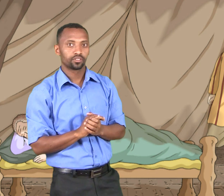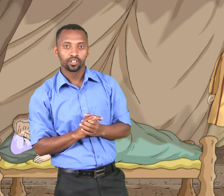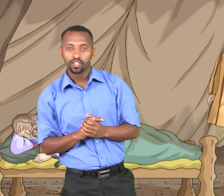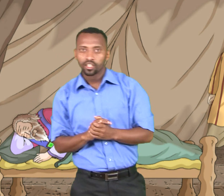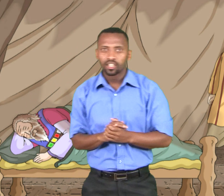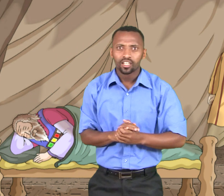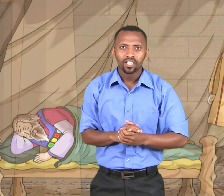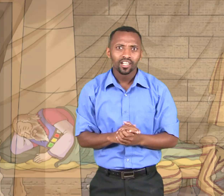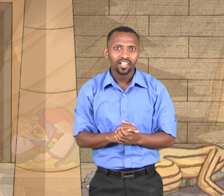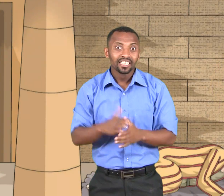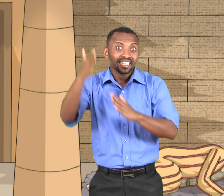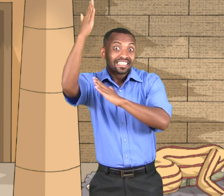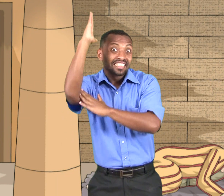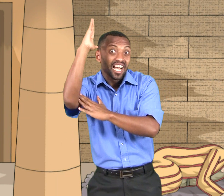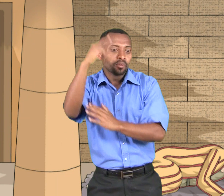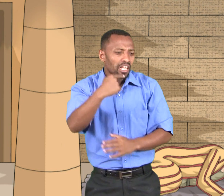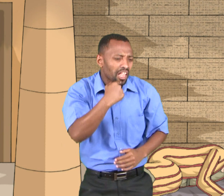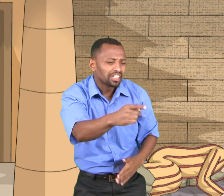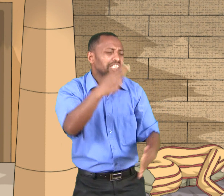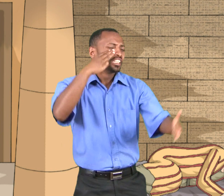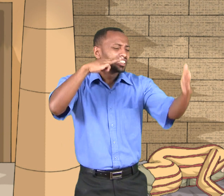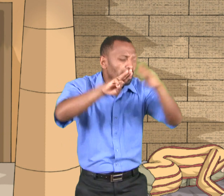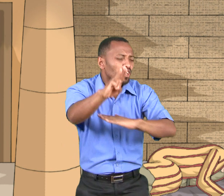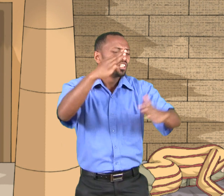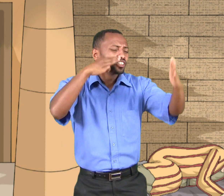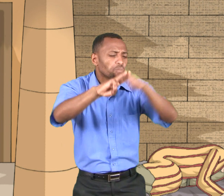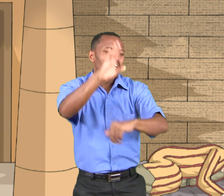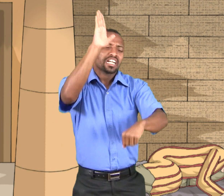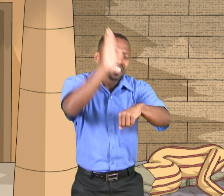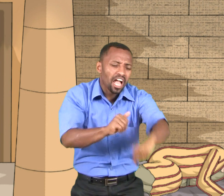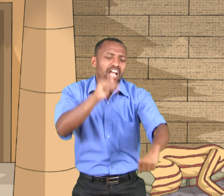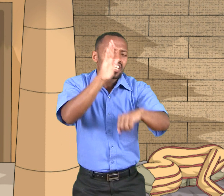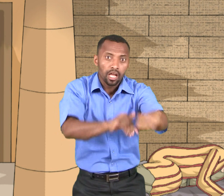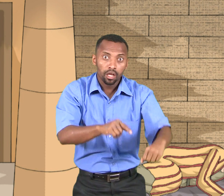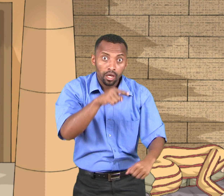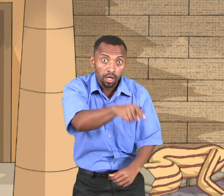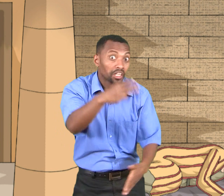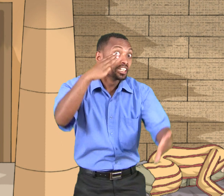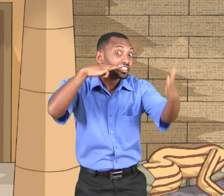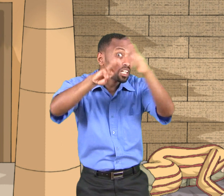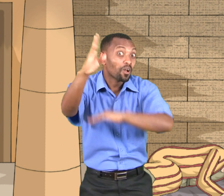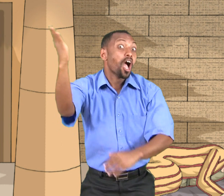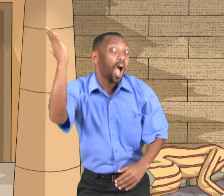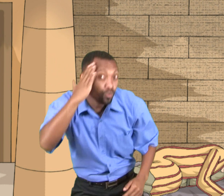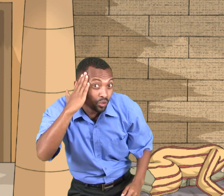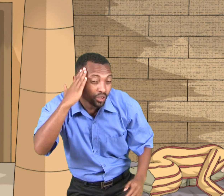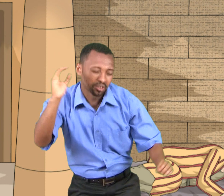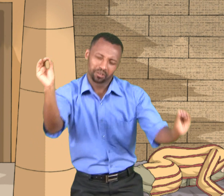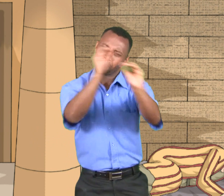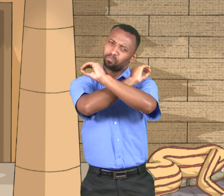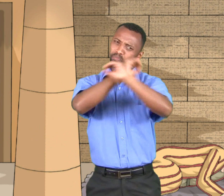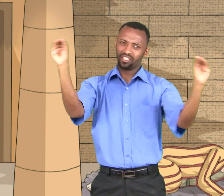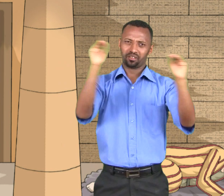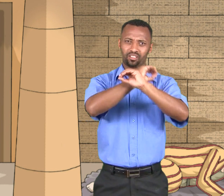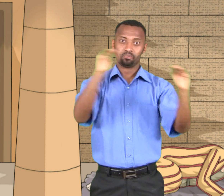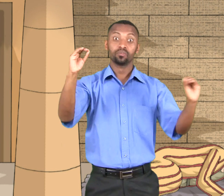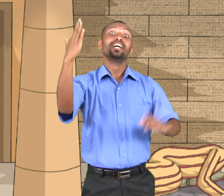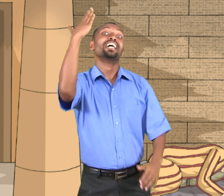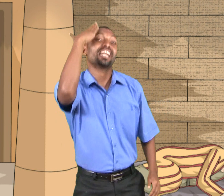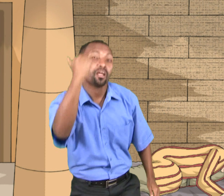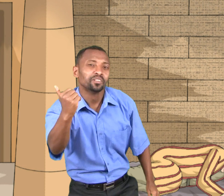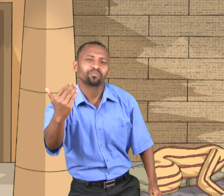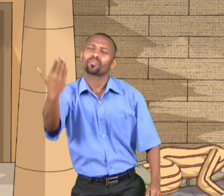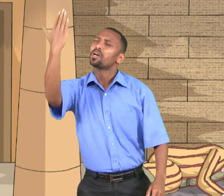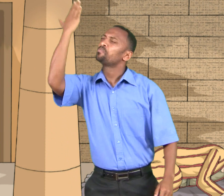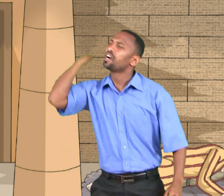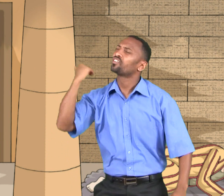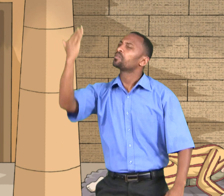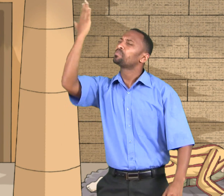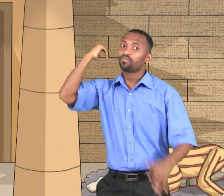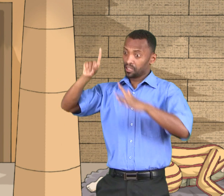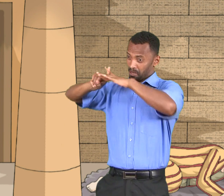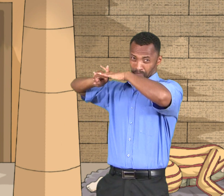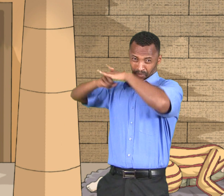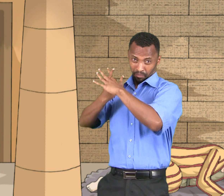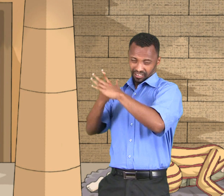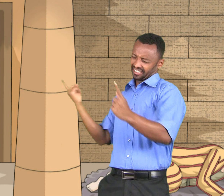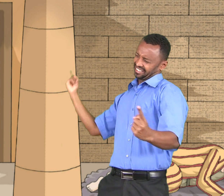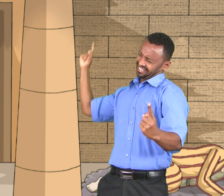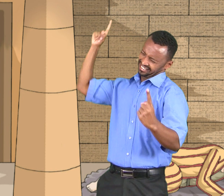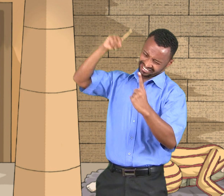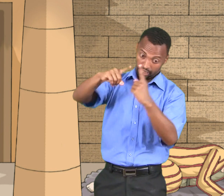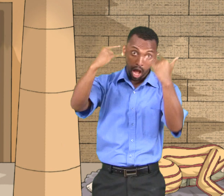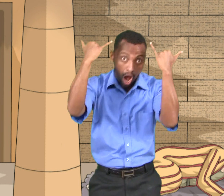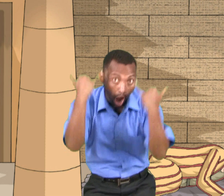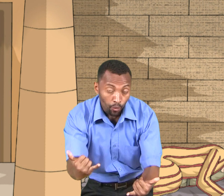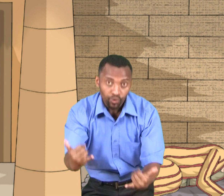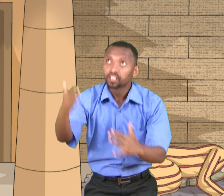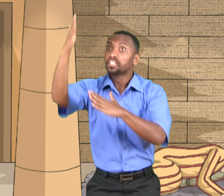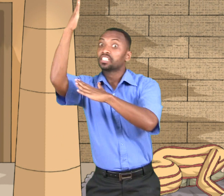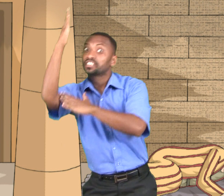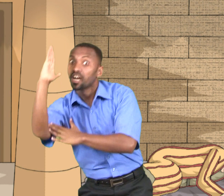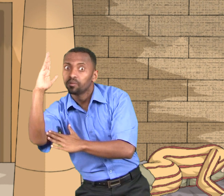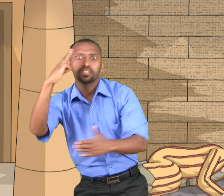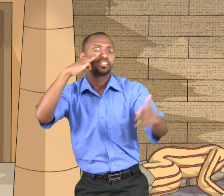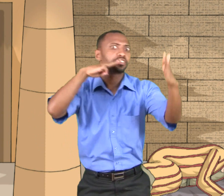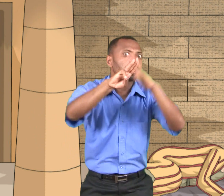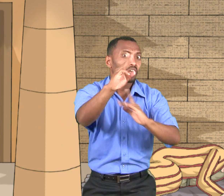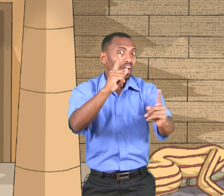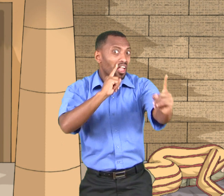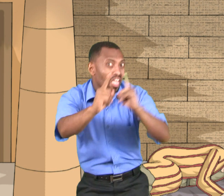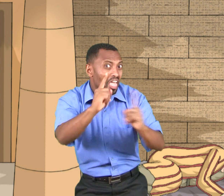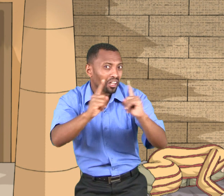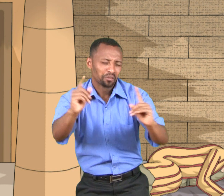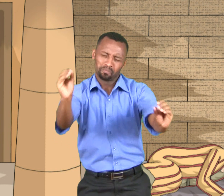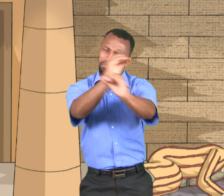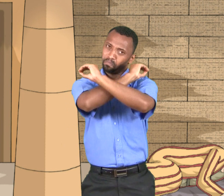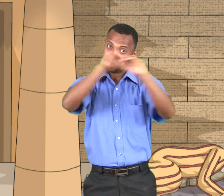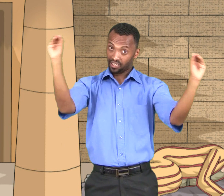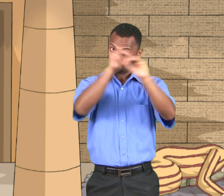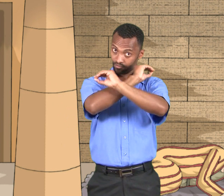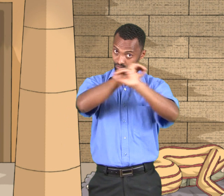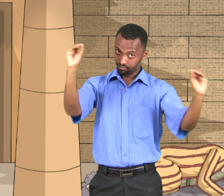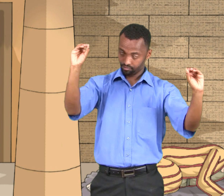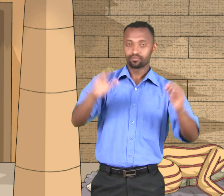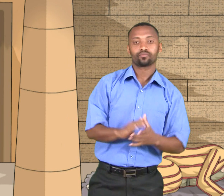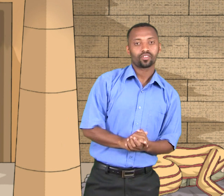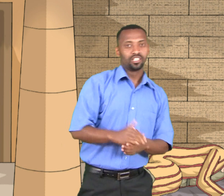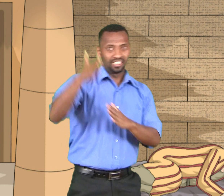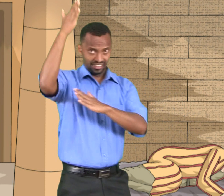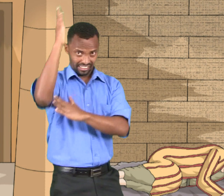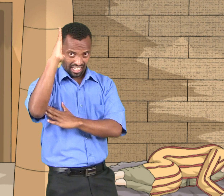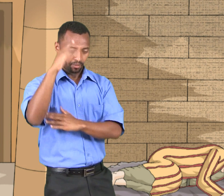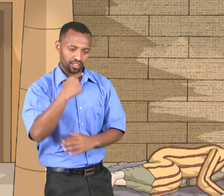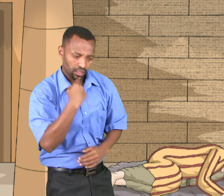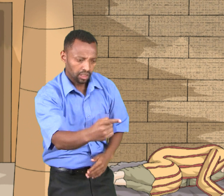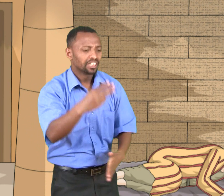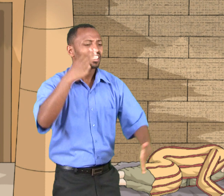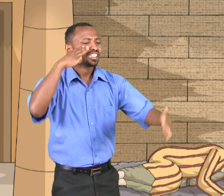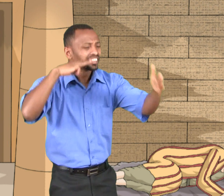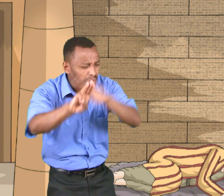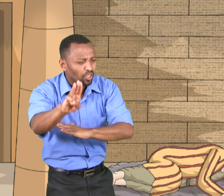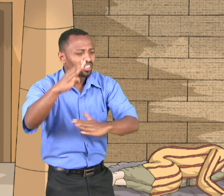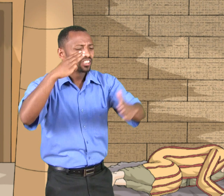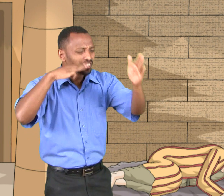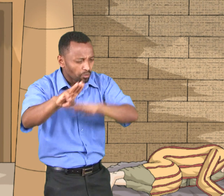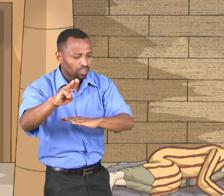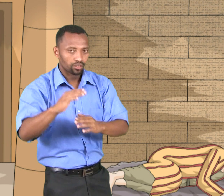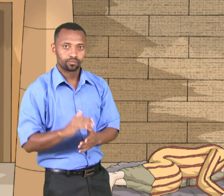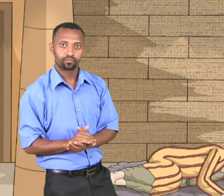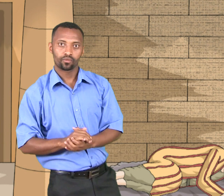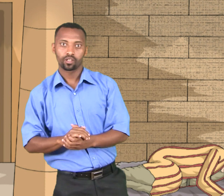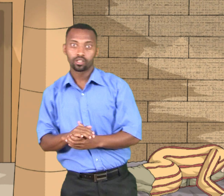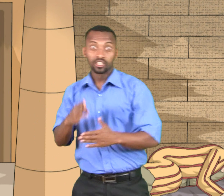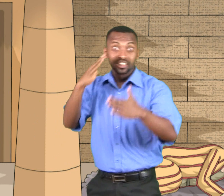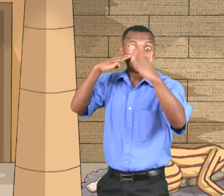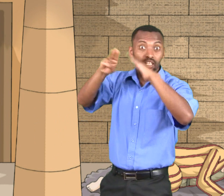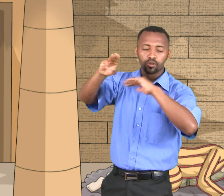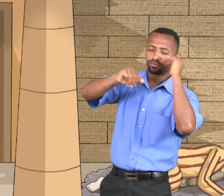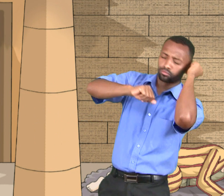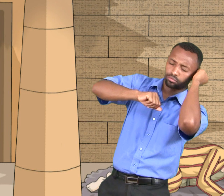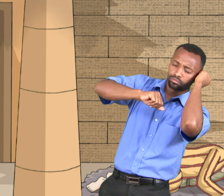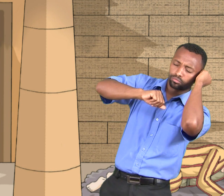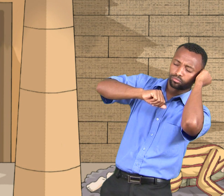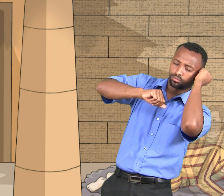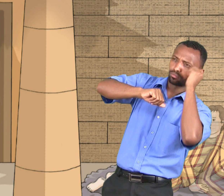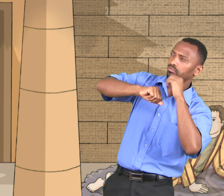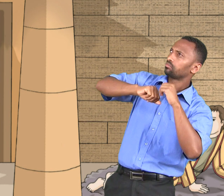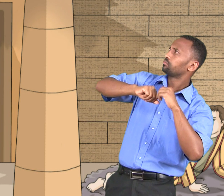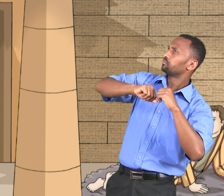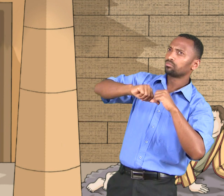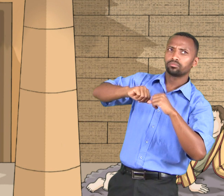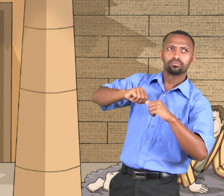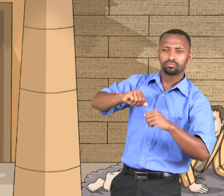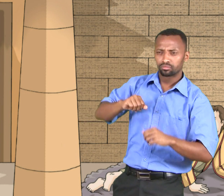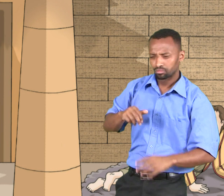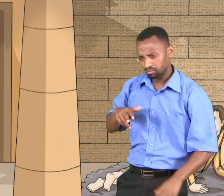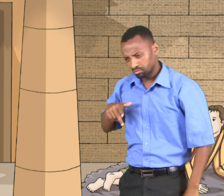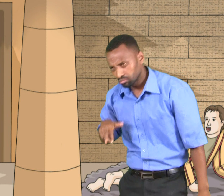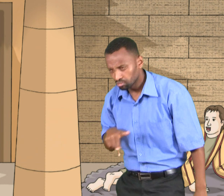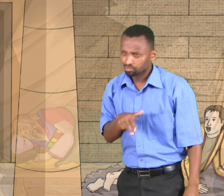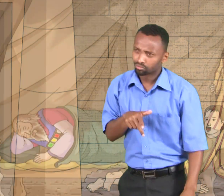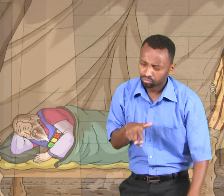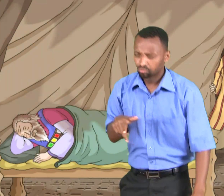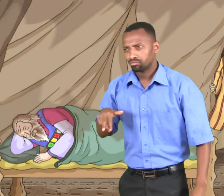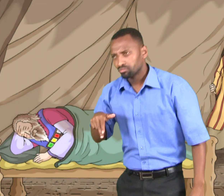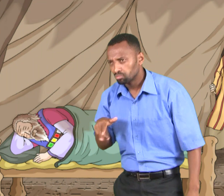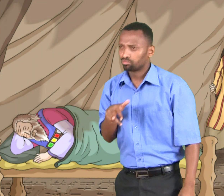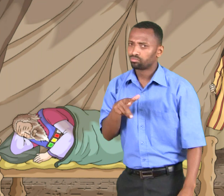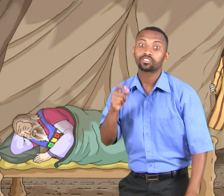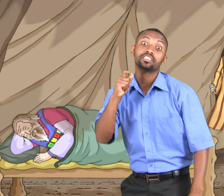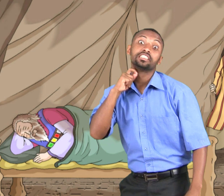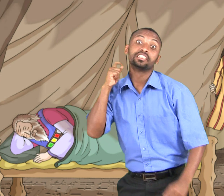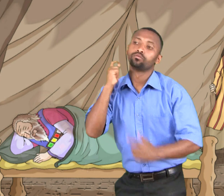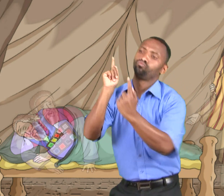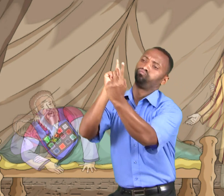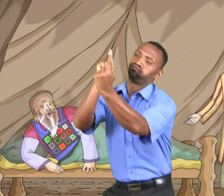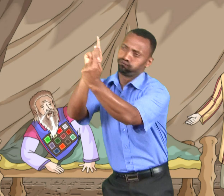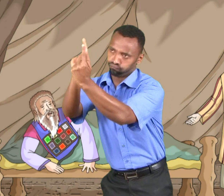Now Samuel did not yet know the LORD, because the word of the LORD had not yet been revealed to him. Once again, for the third time, the LORD called to Samuel.